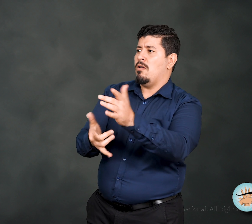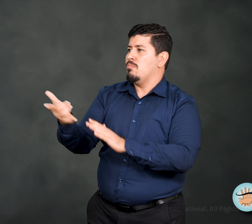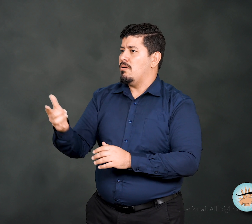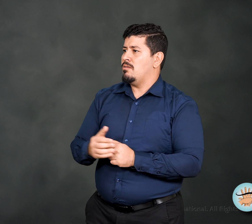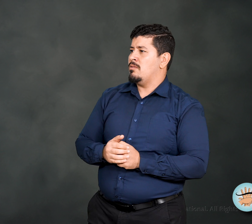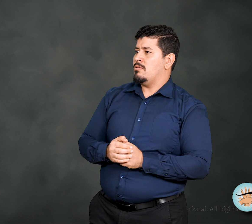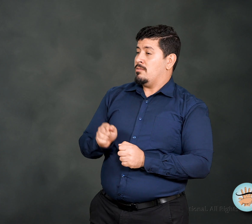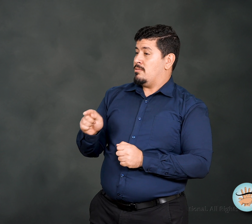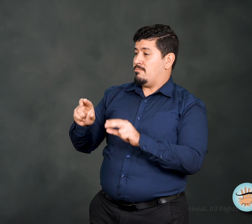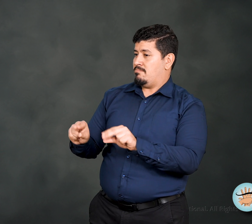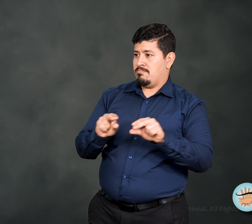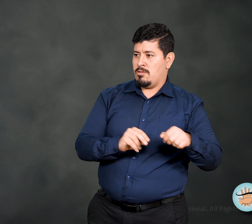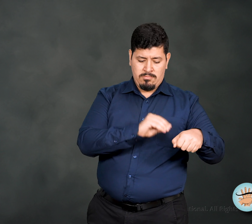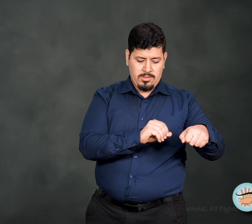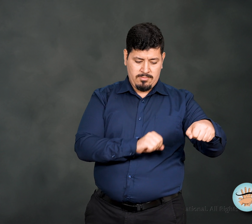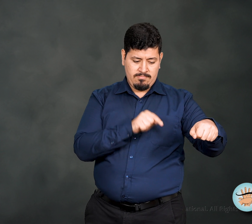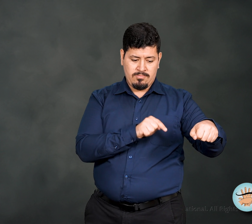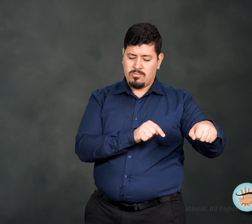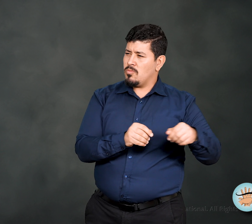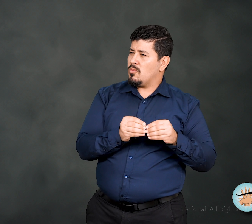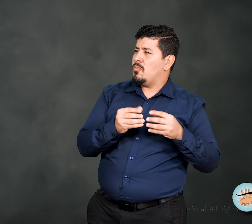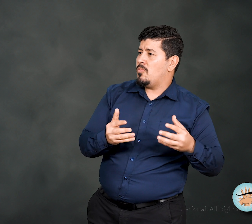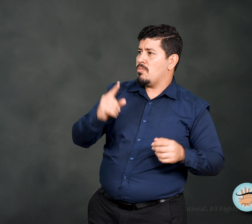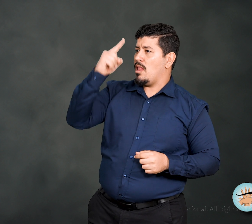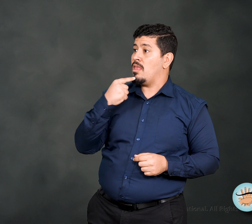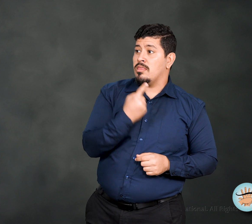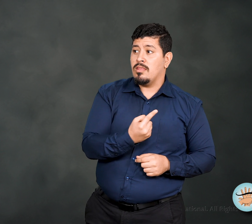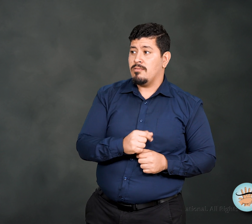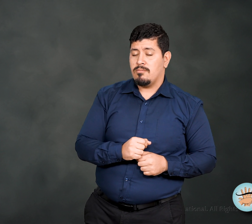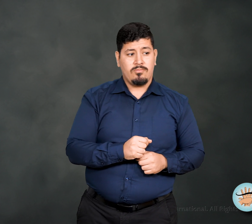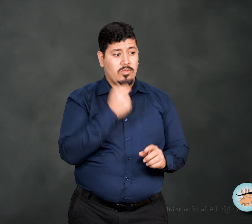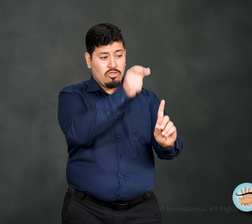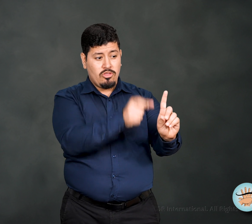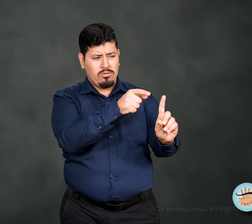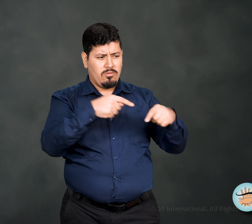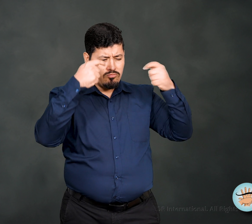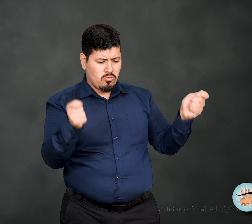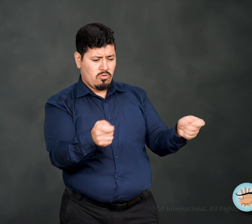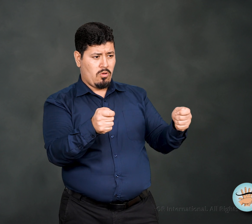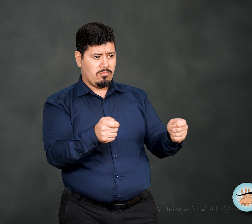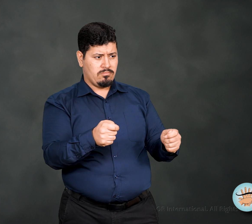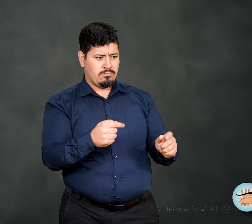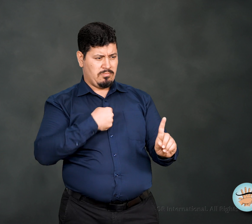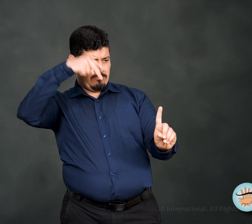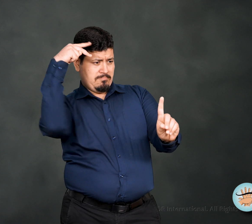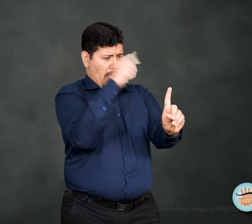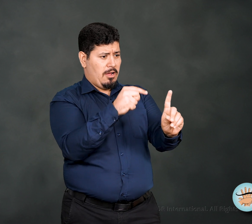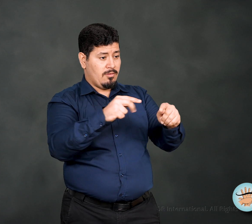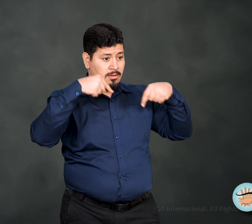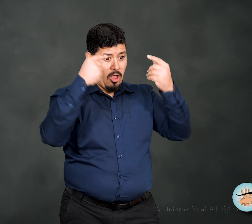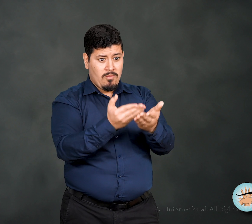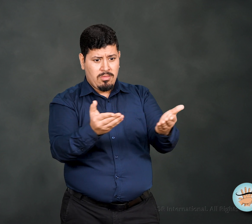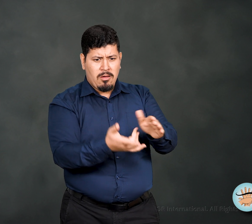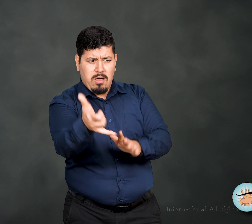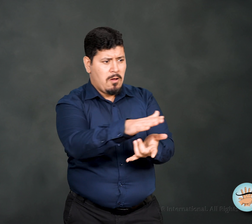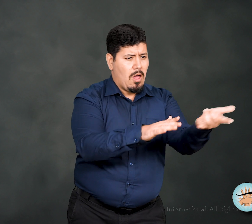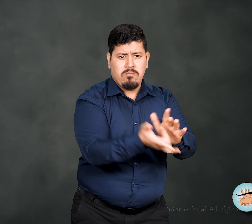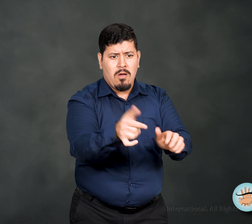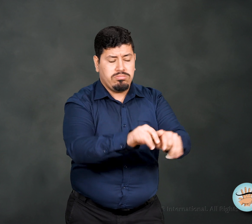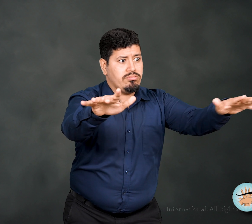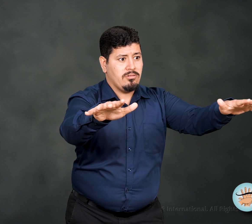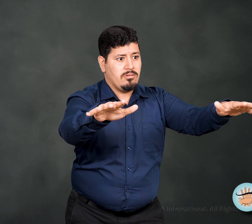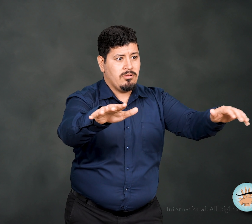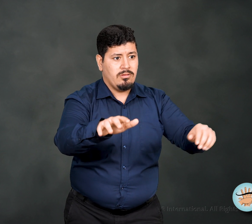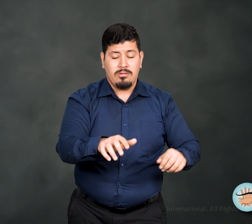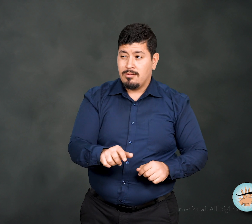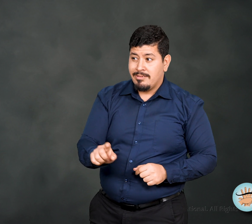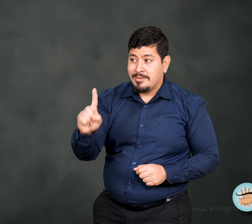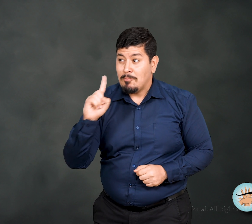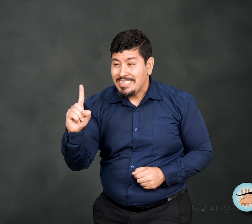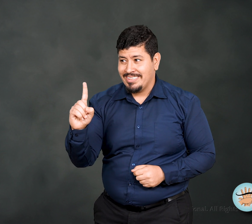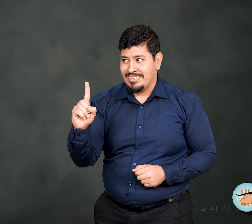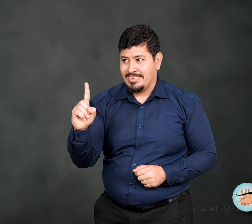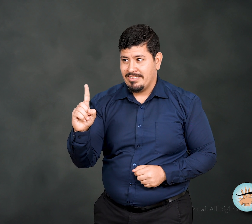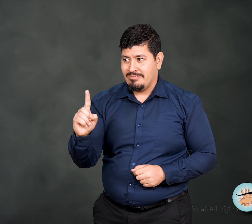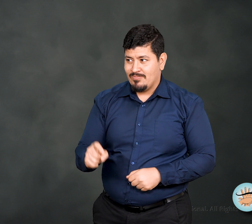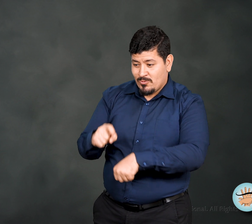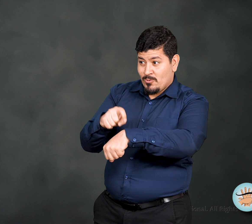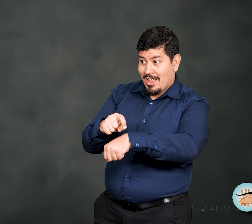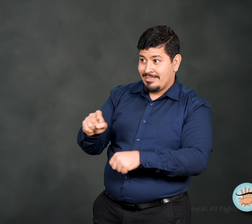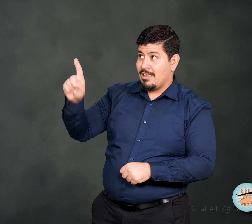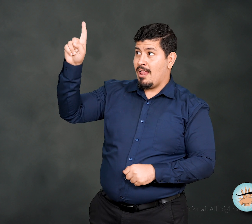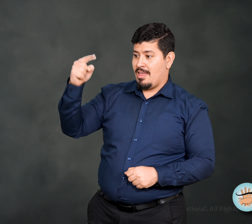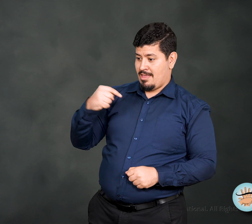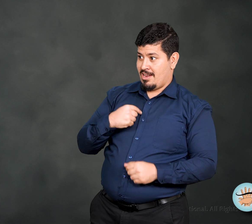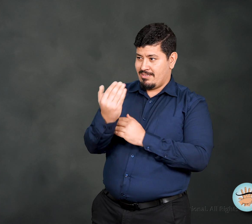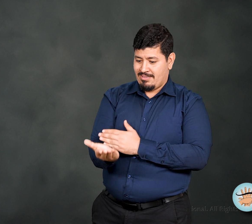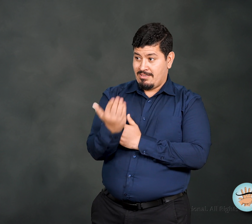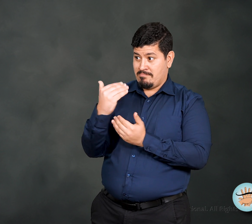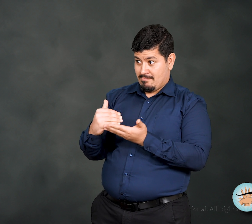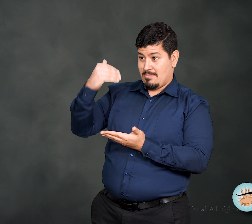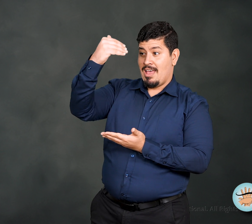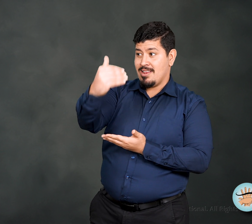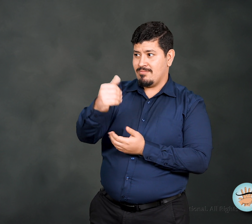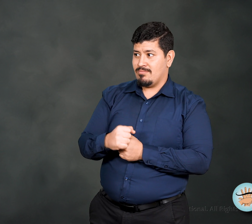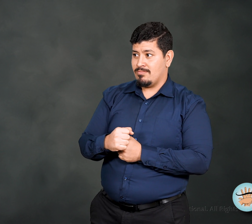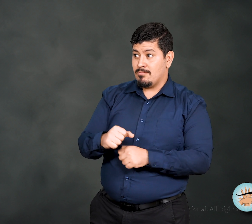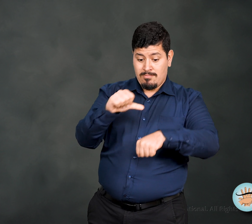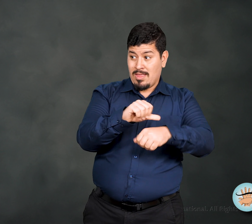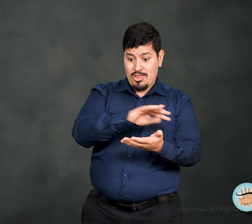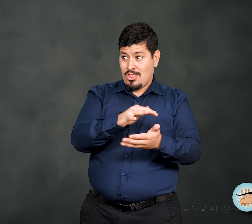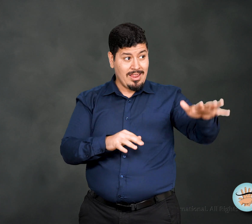For it is written: ‘I will strike the Shepherd, and the sheep of the flock will be scattered.’